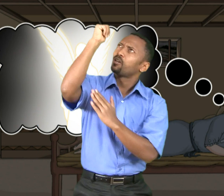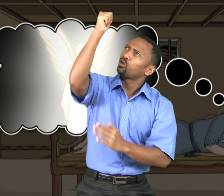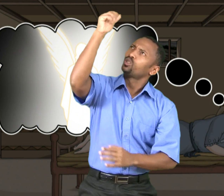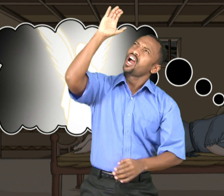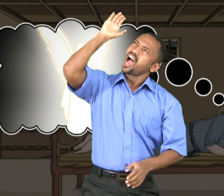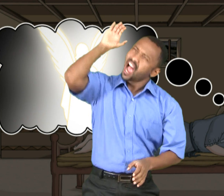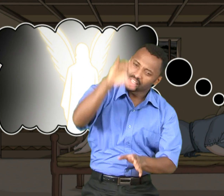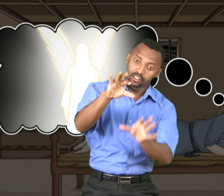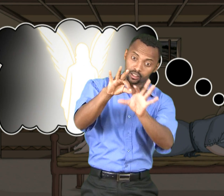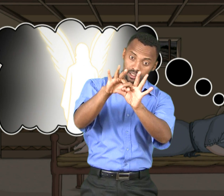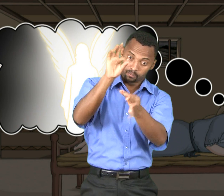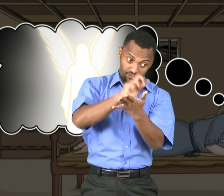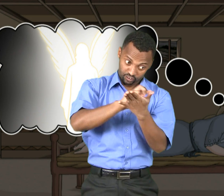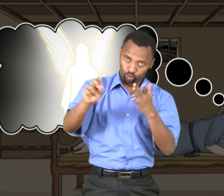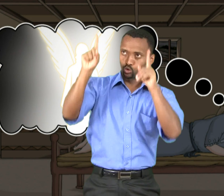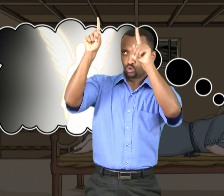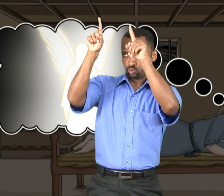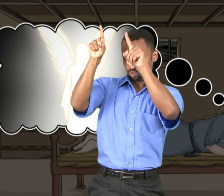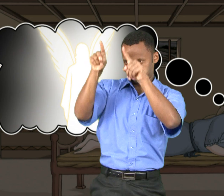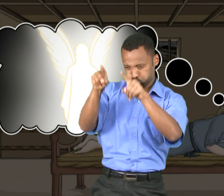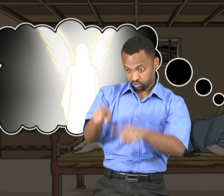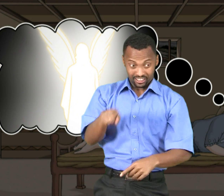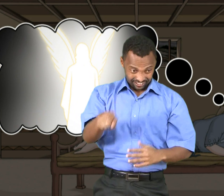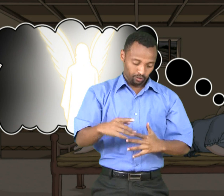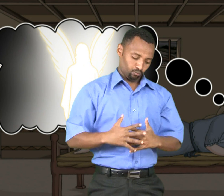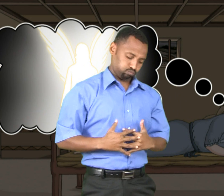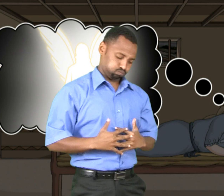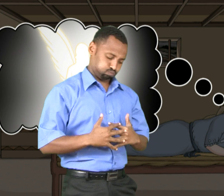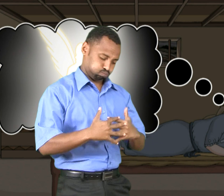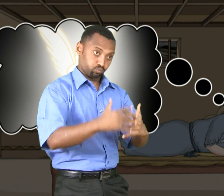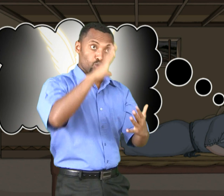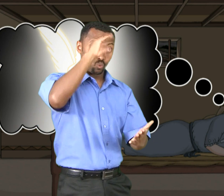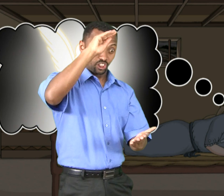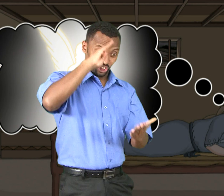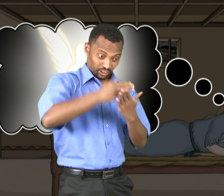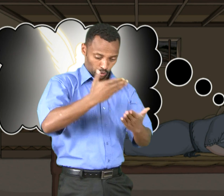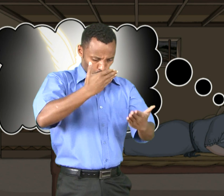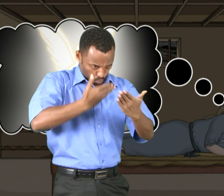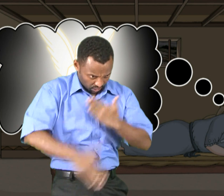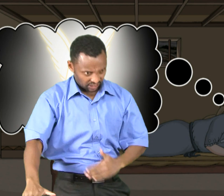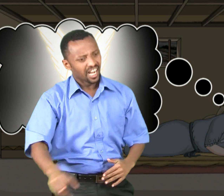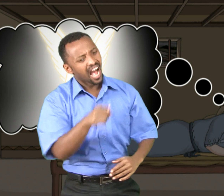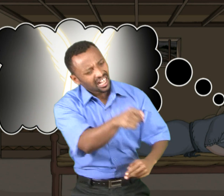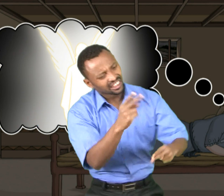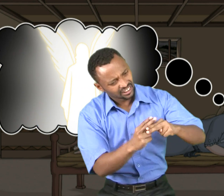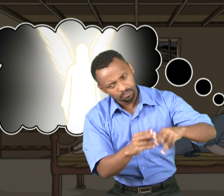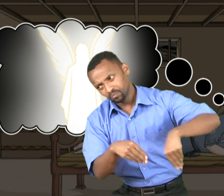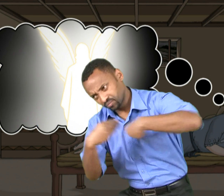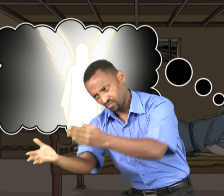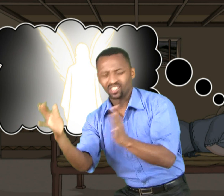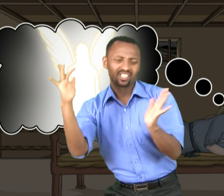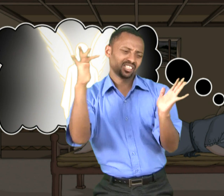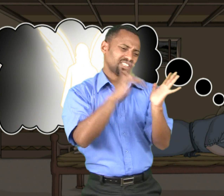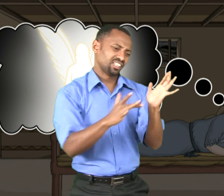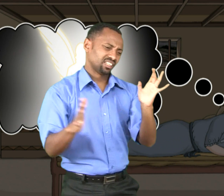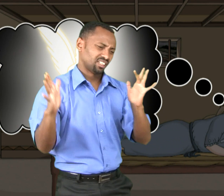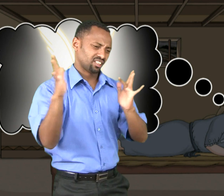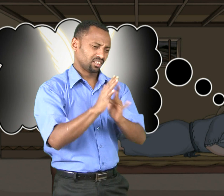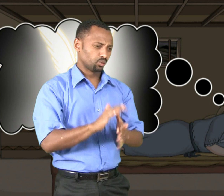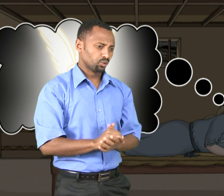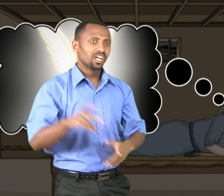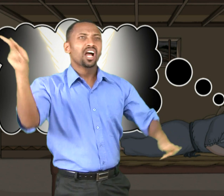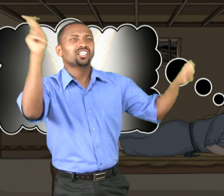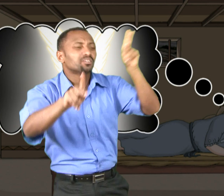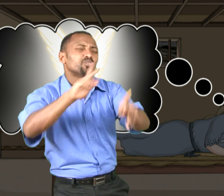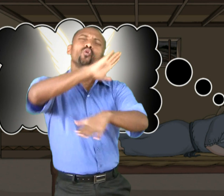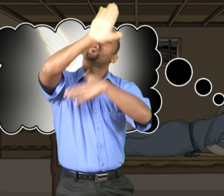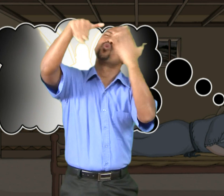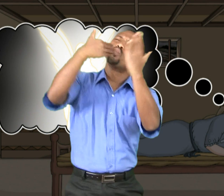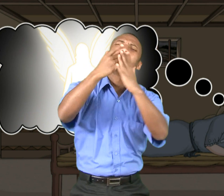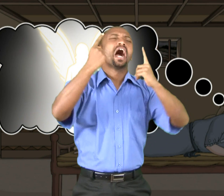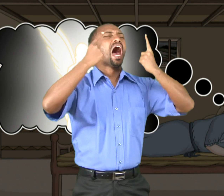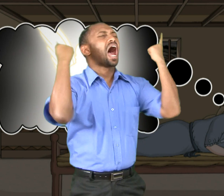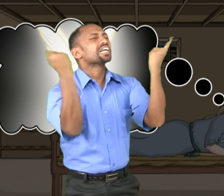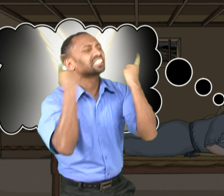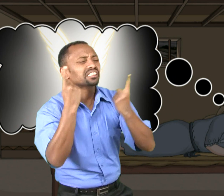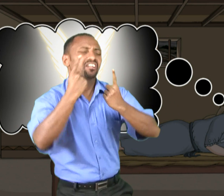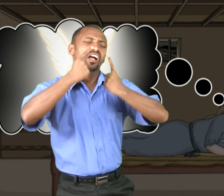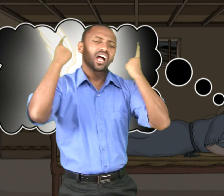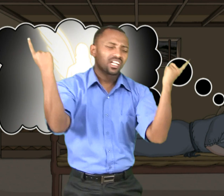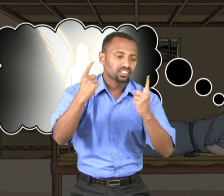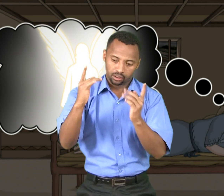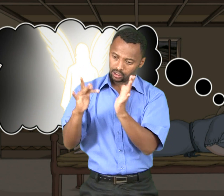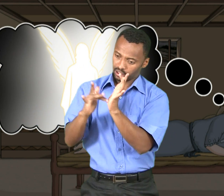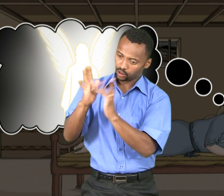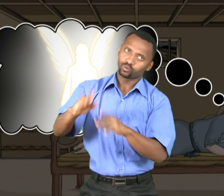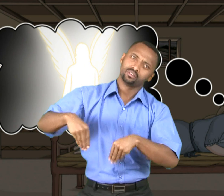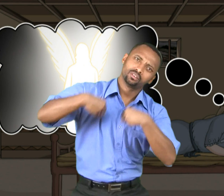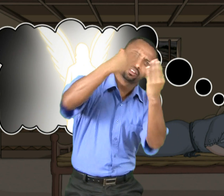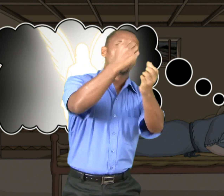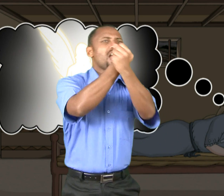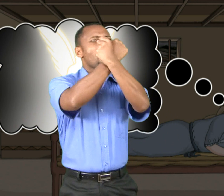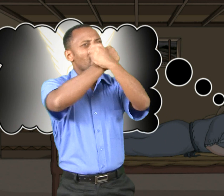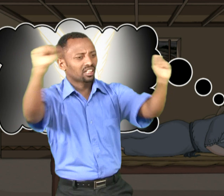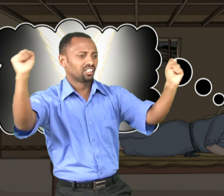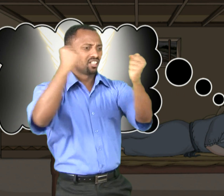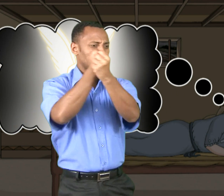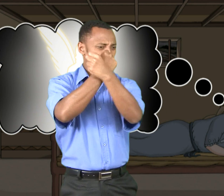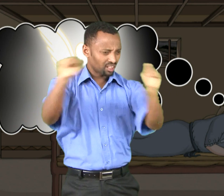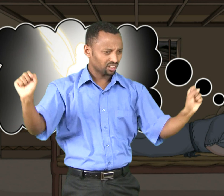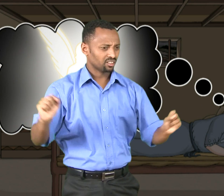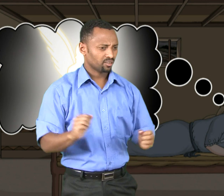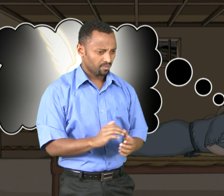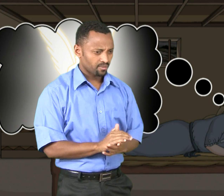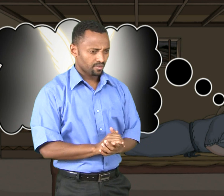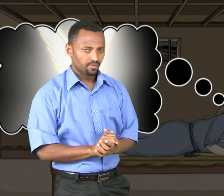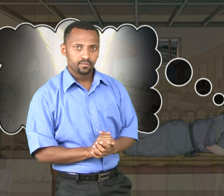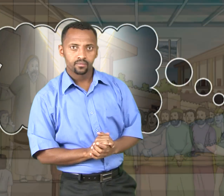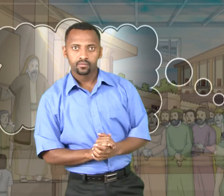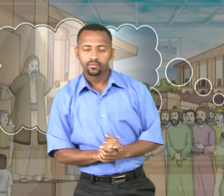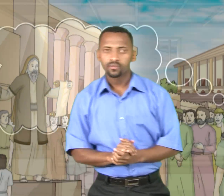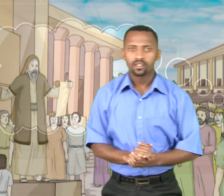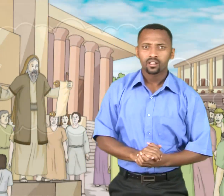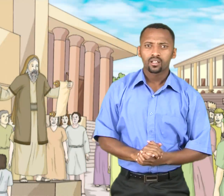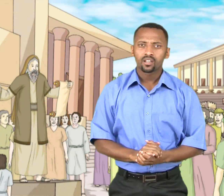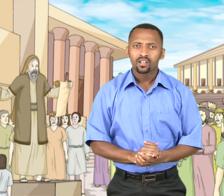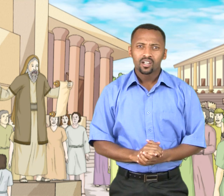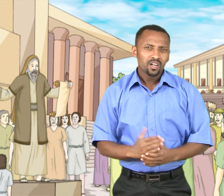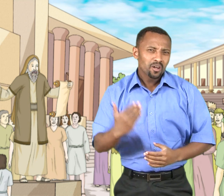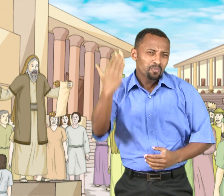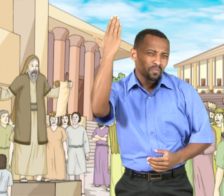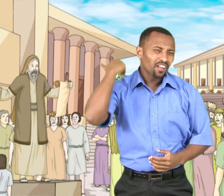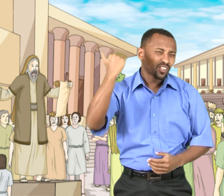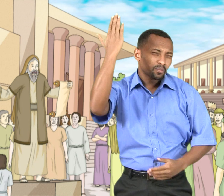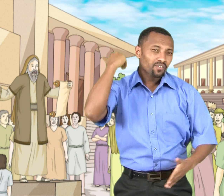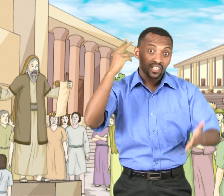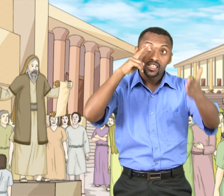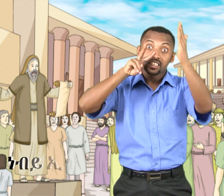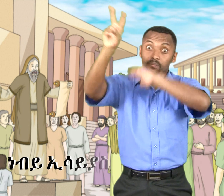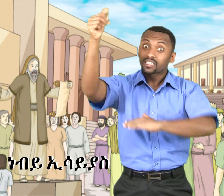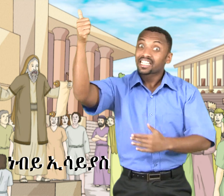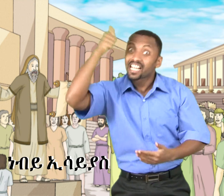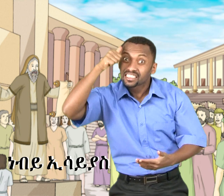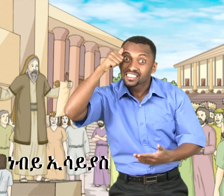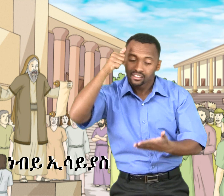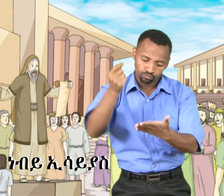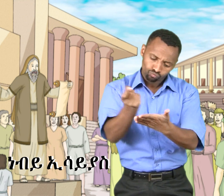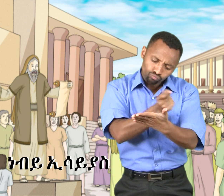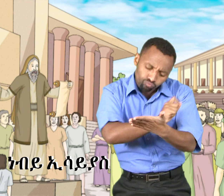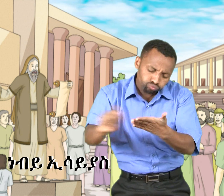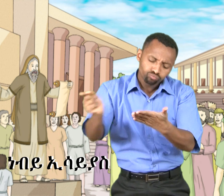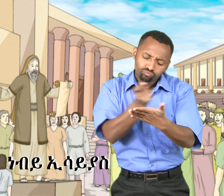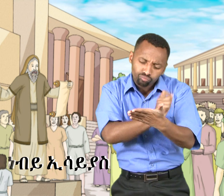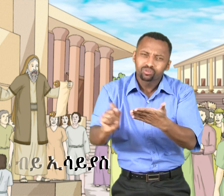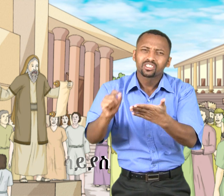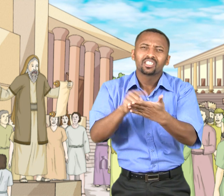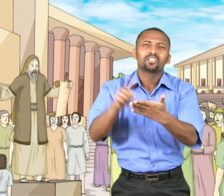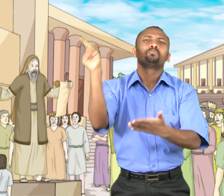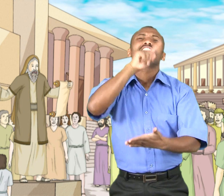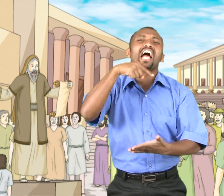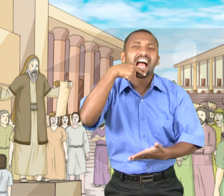She will give birth to a Son, and you are to give Him the name Jesus, because He will save His people from their sins.”